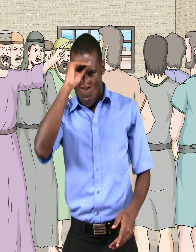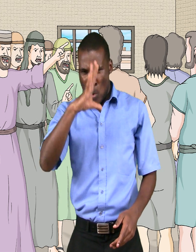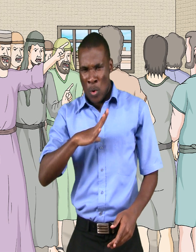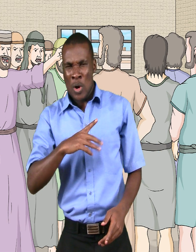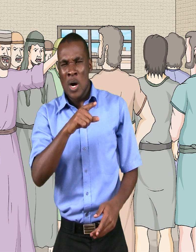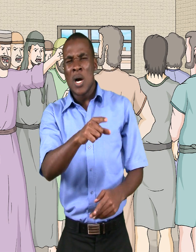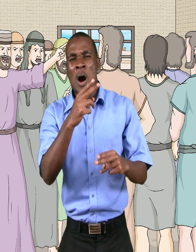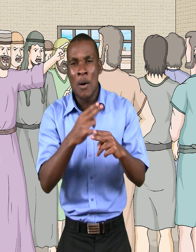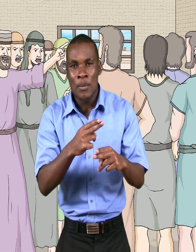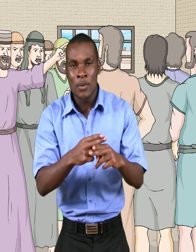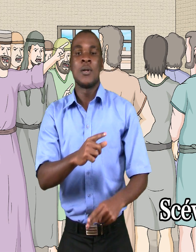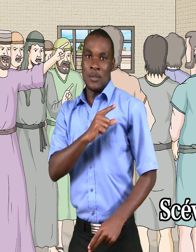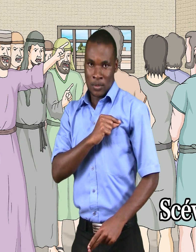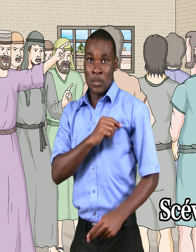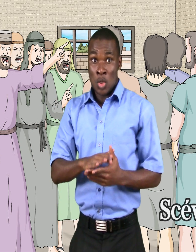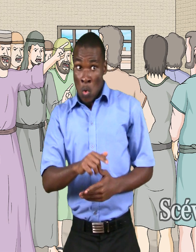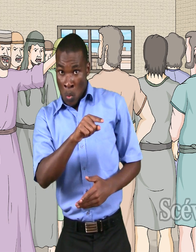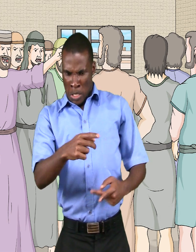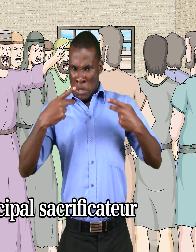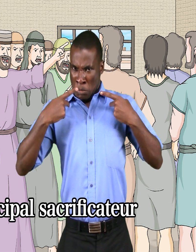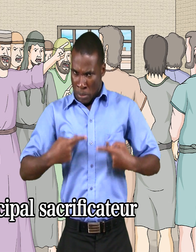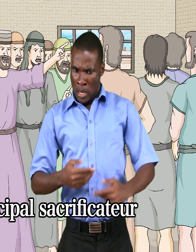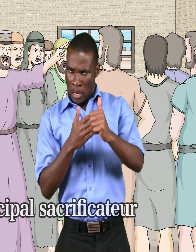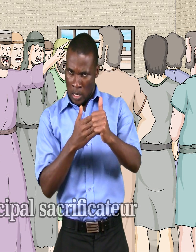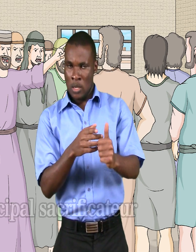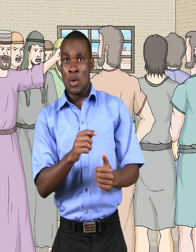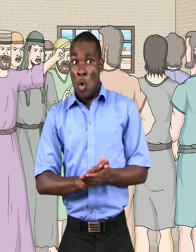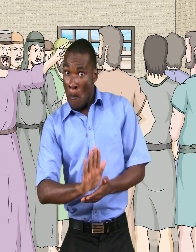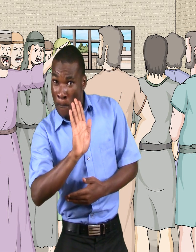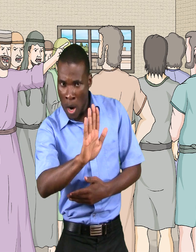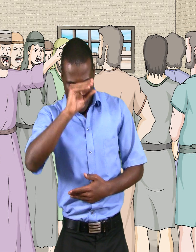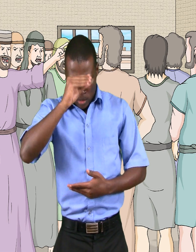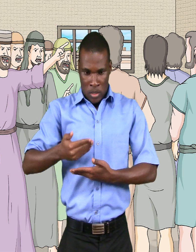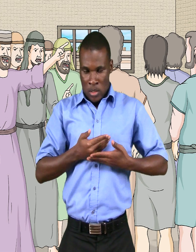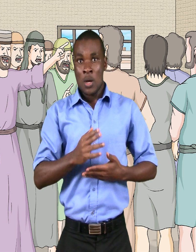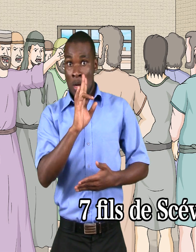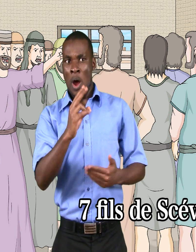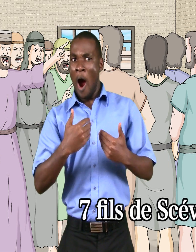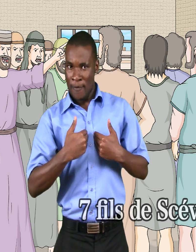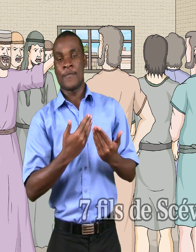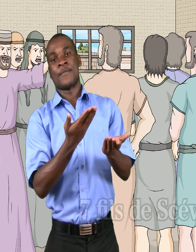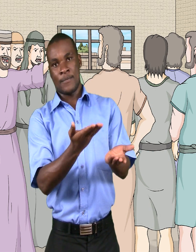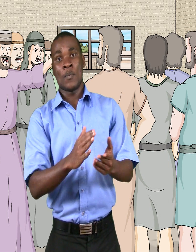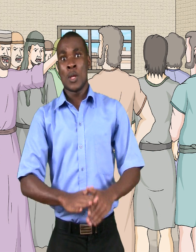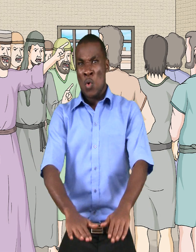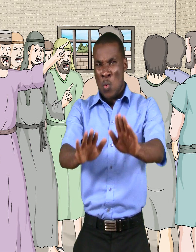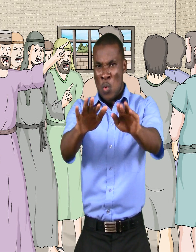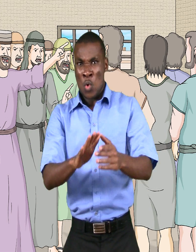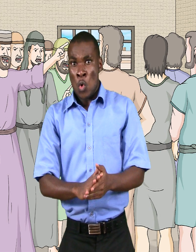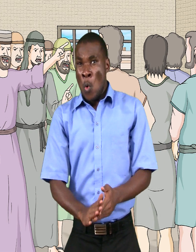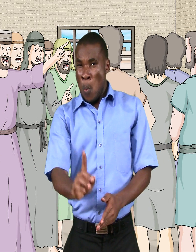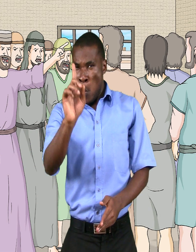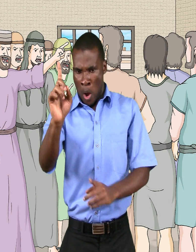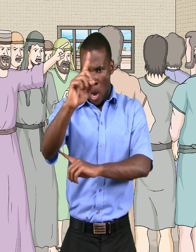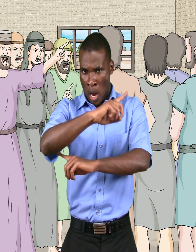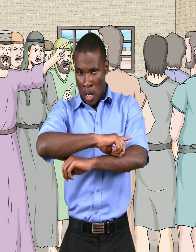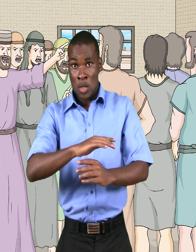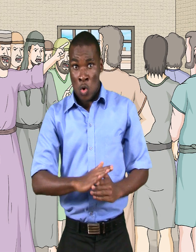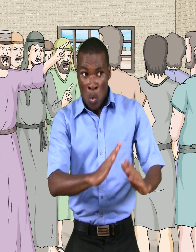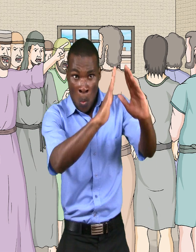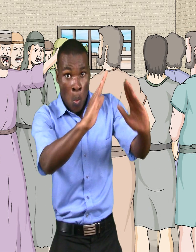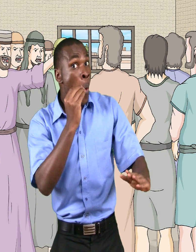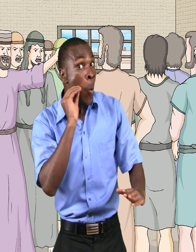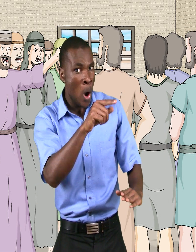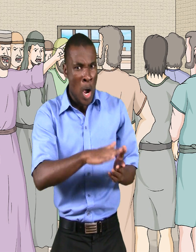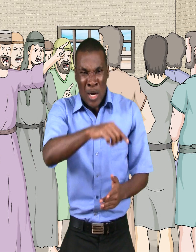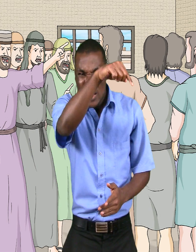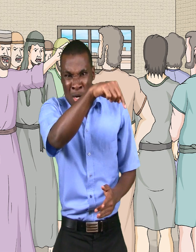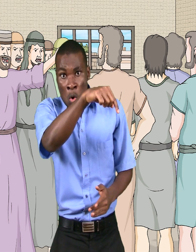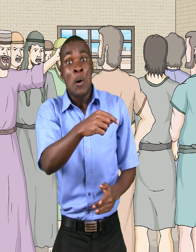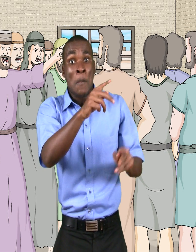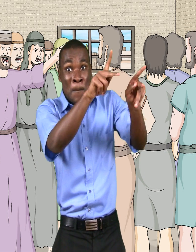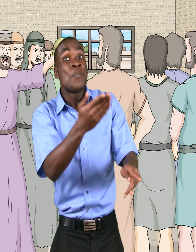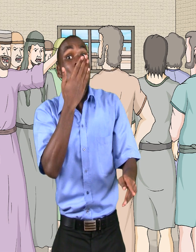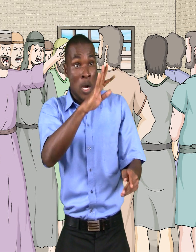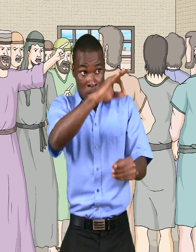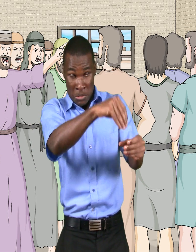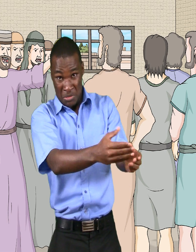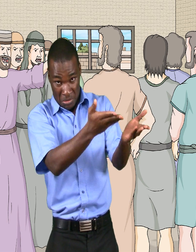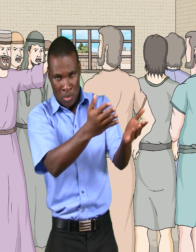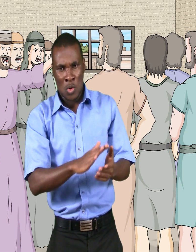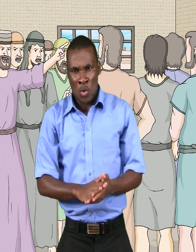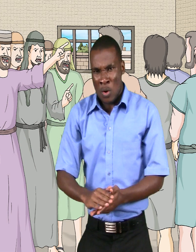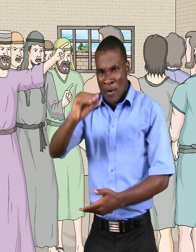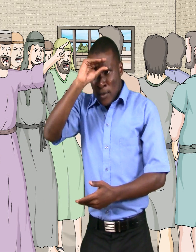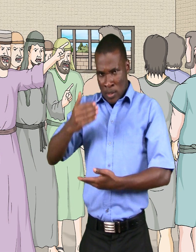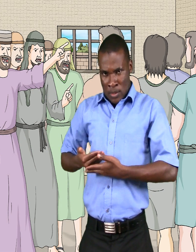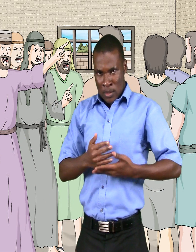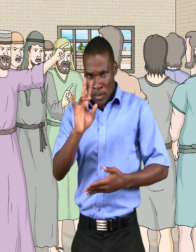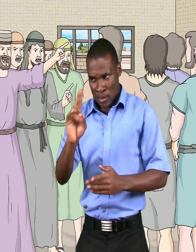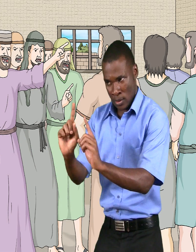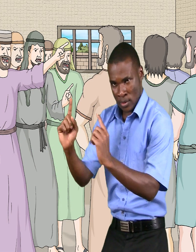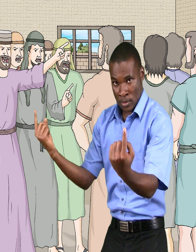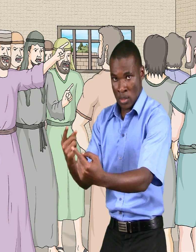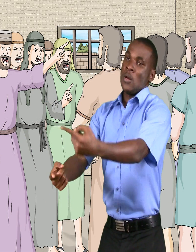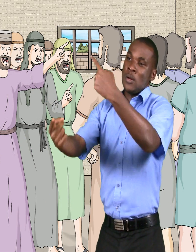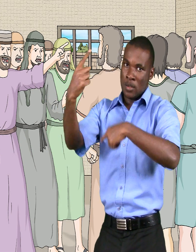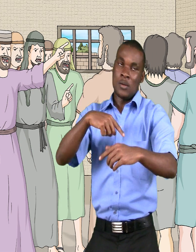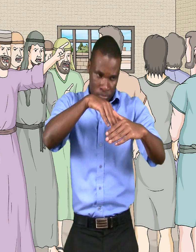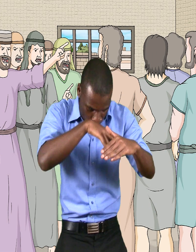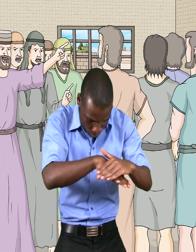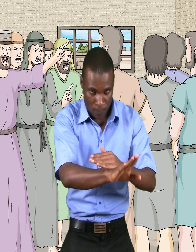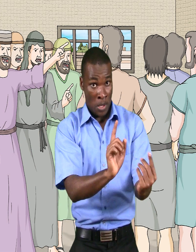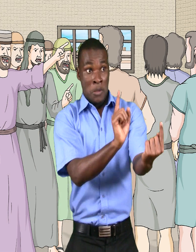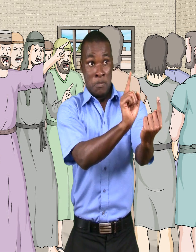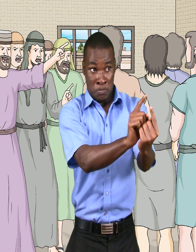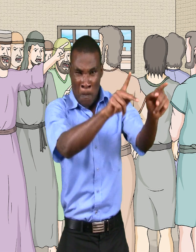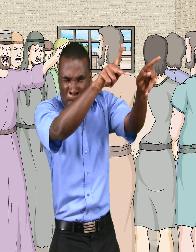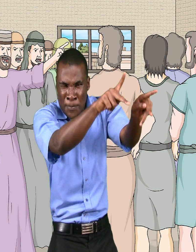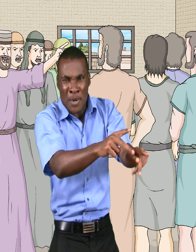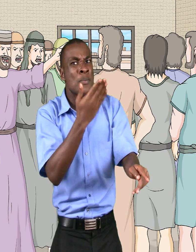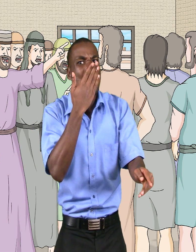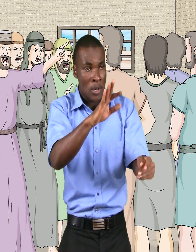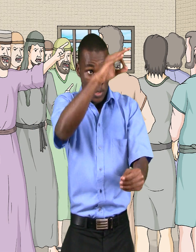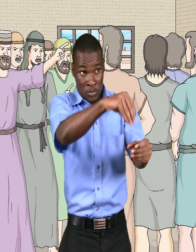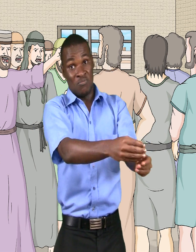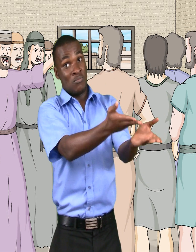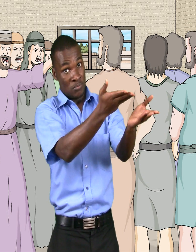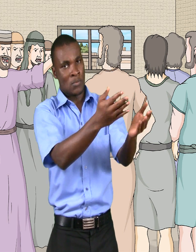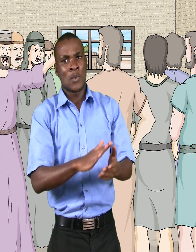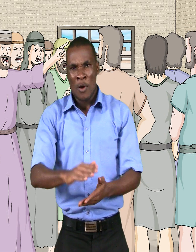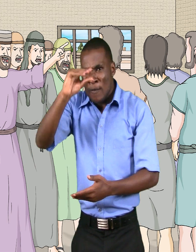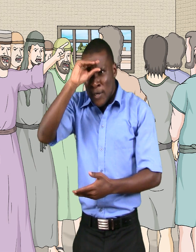Seven sons of Sceva, a Jewish chief priest, were doing this.